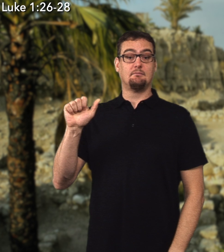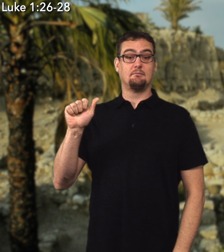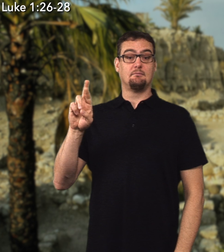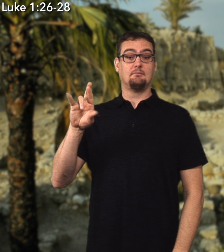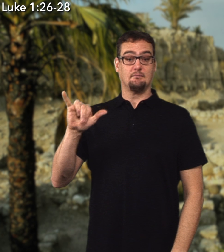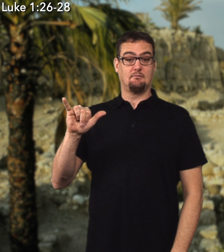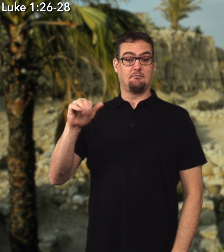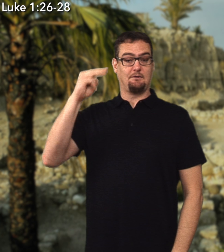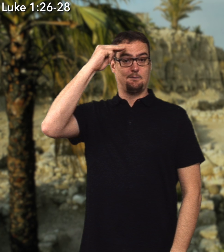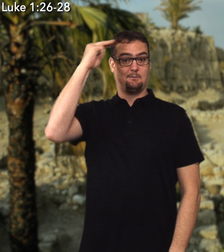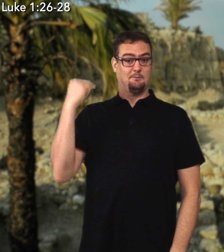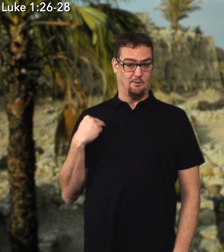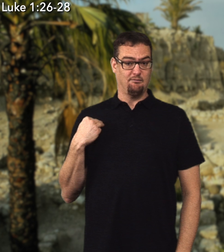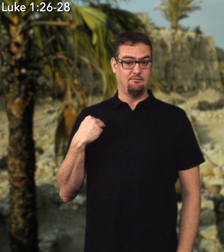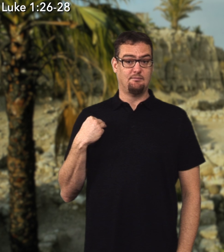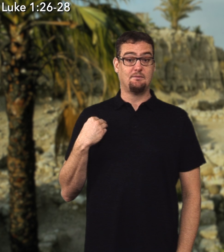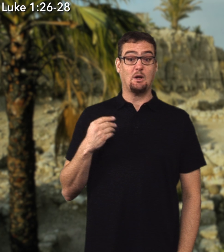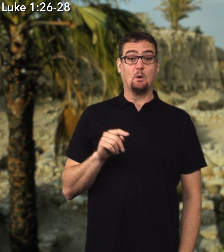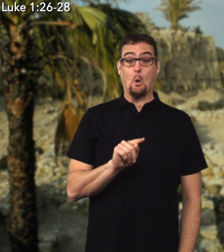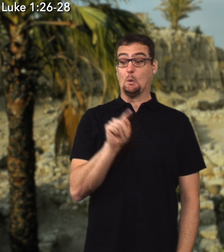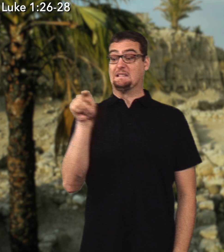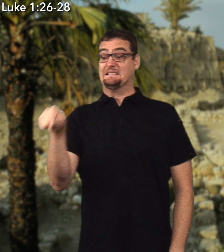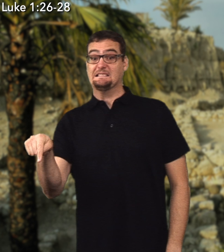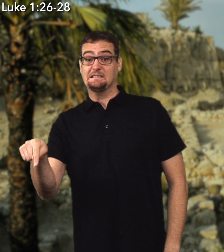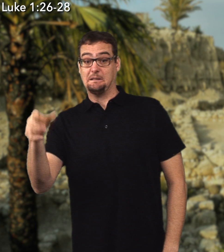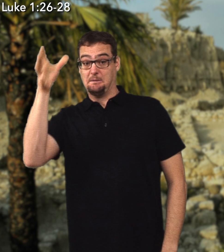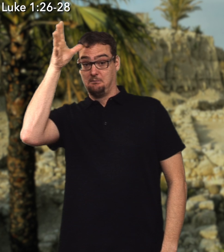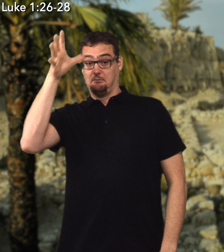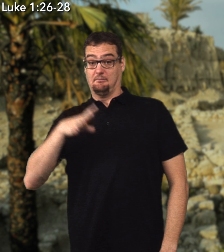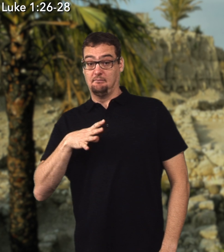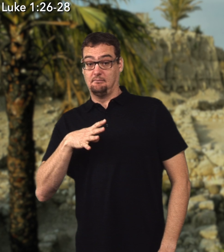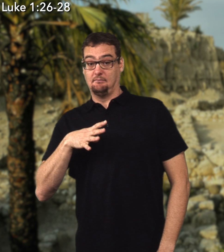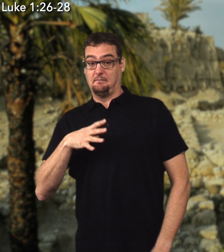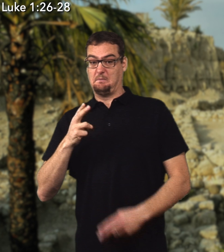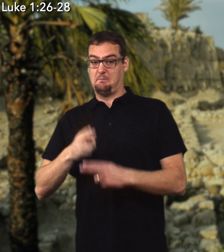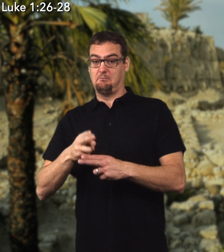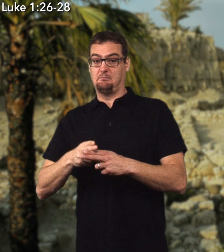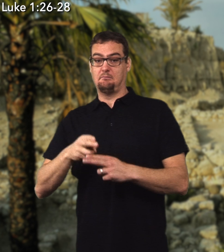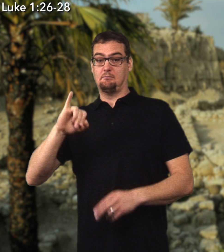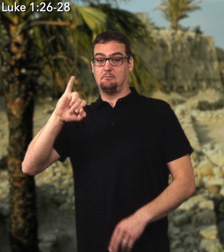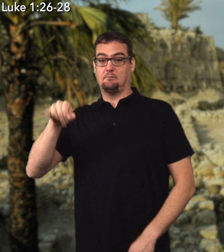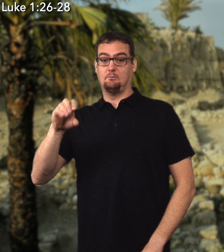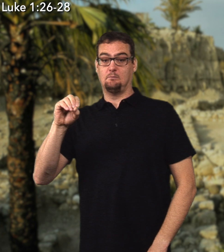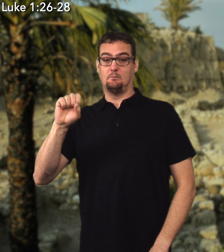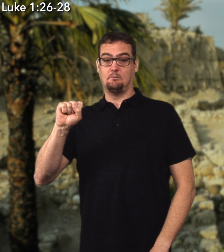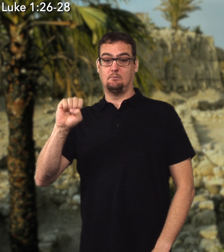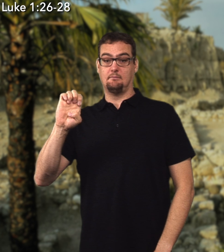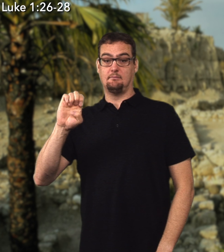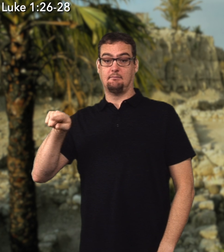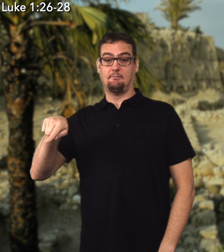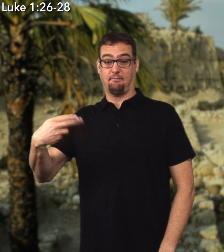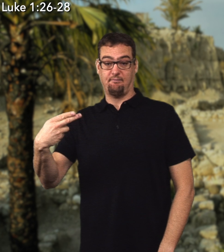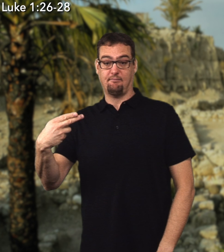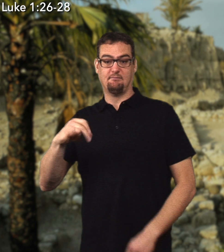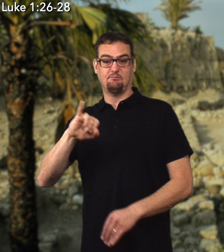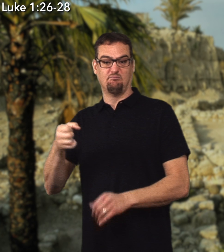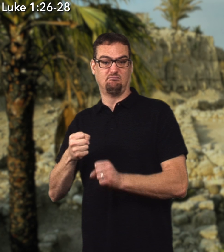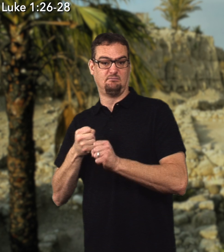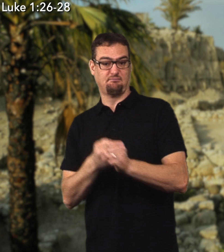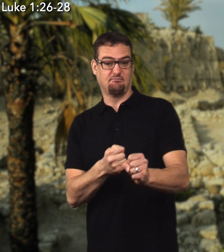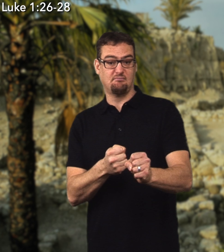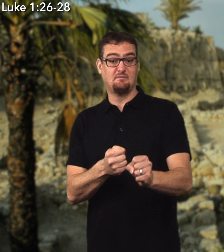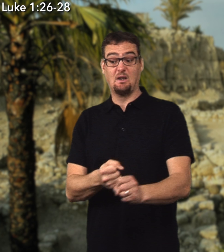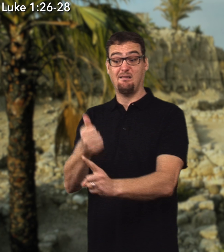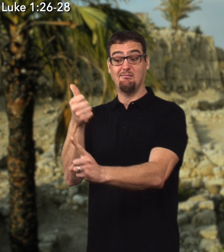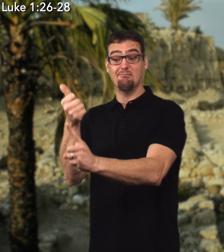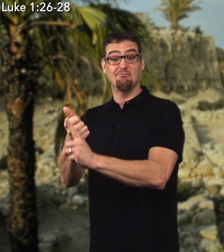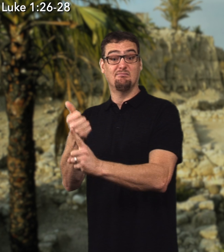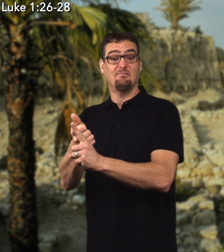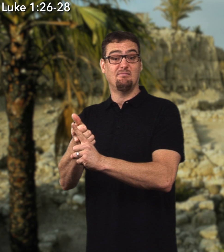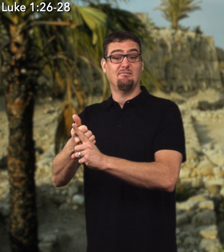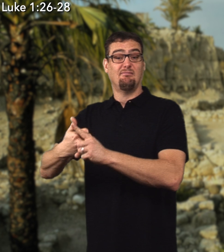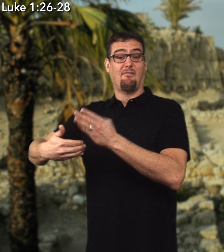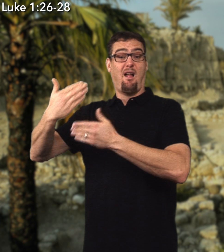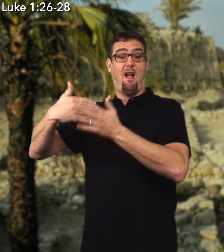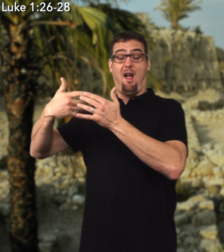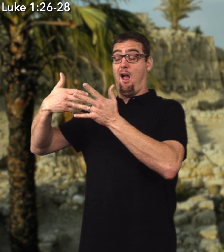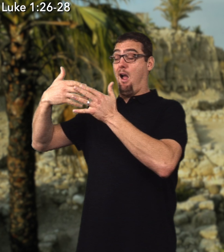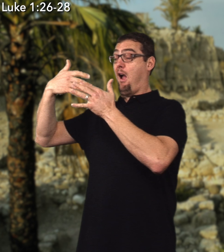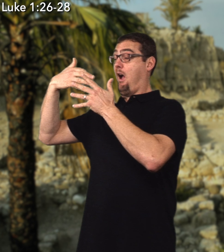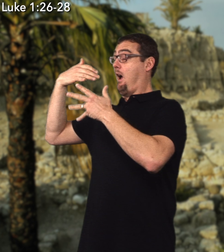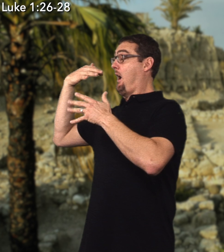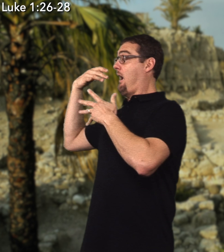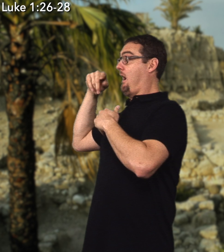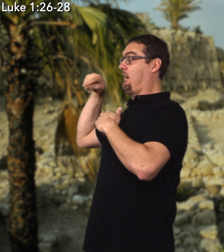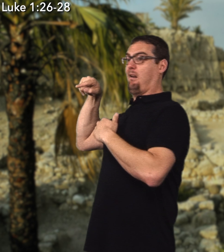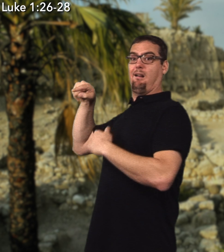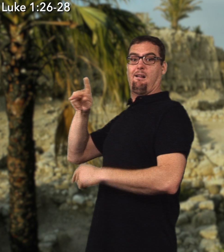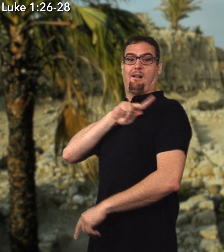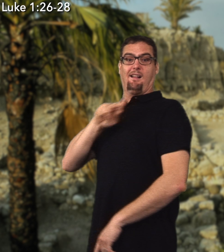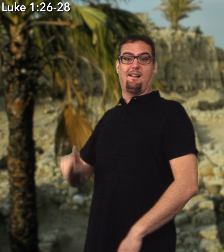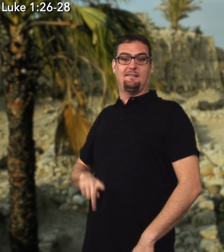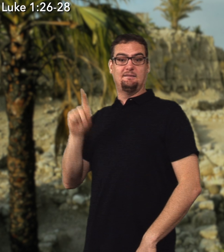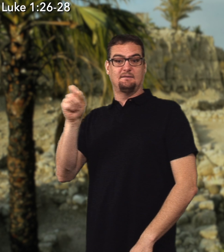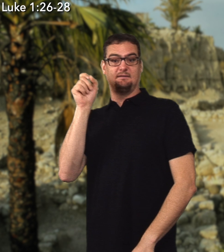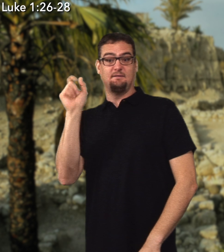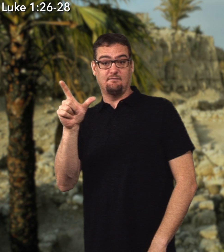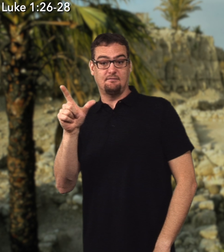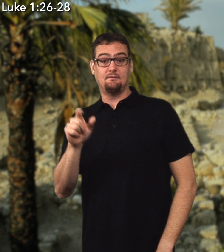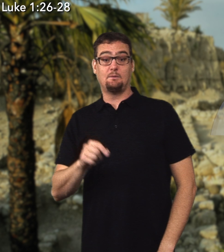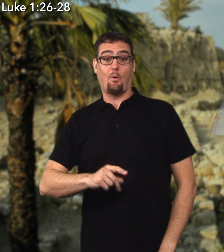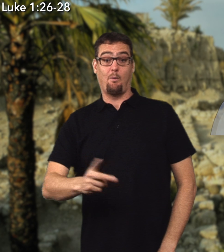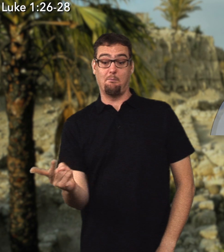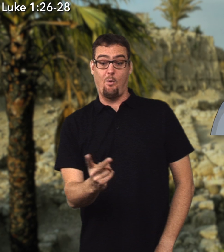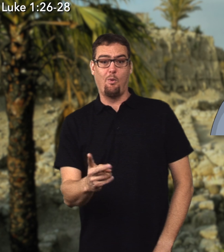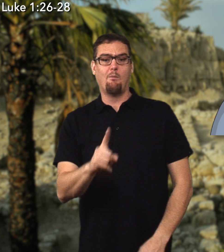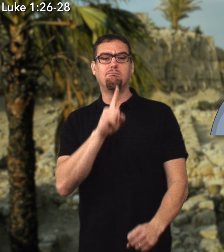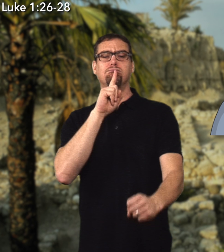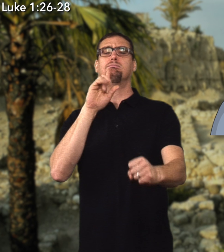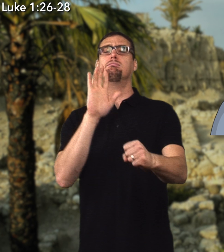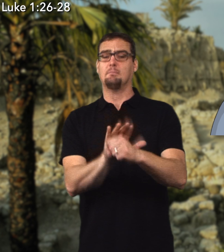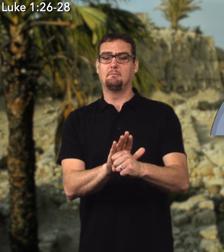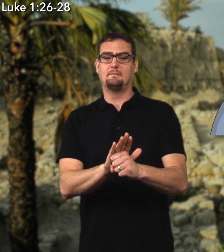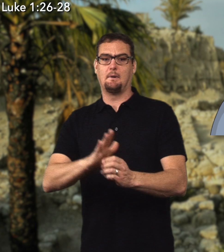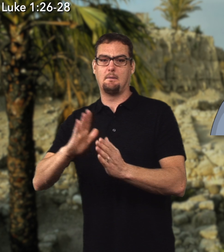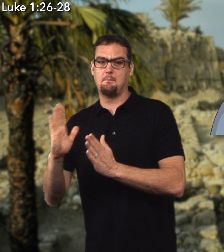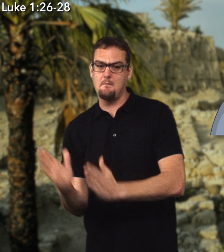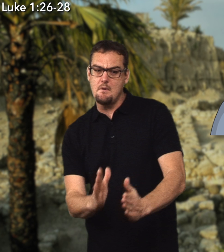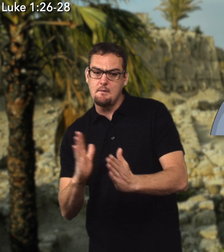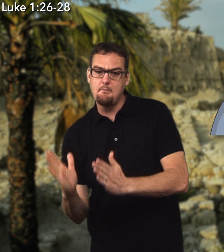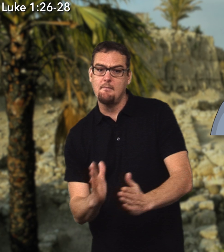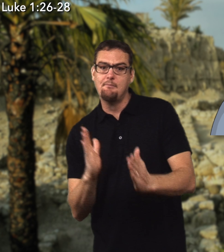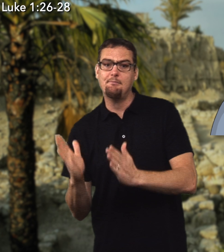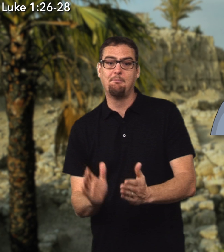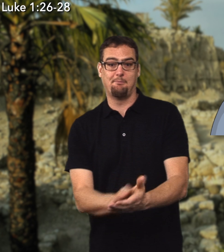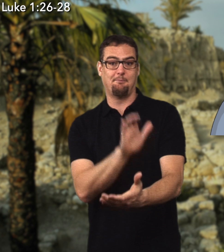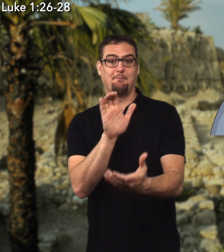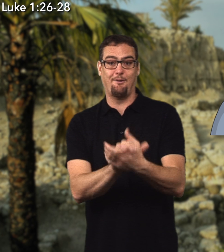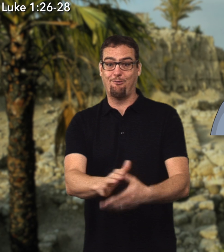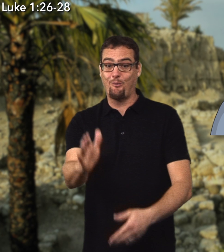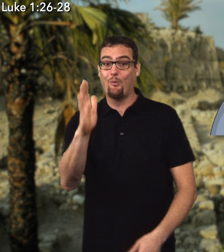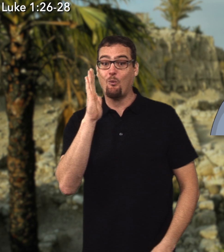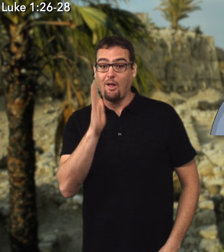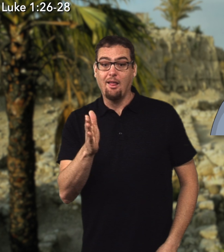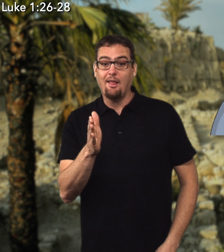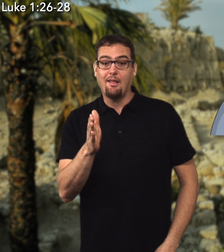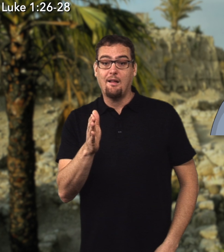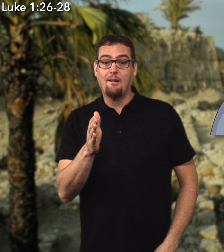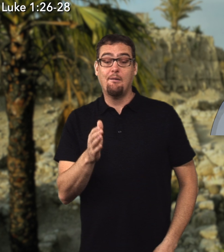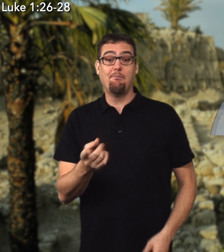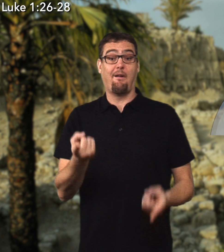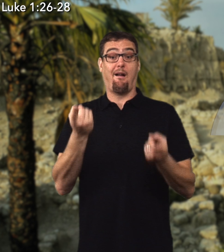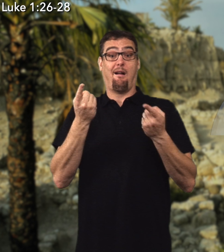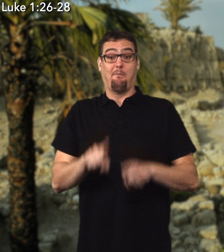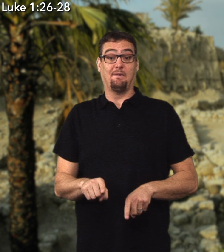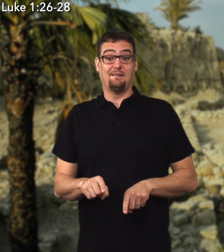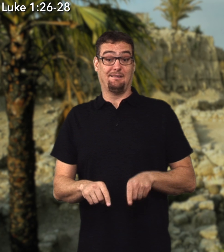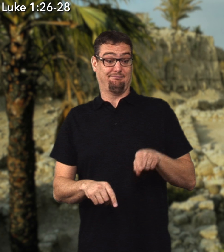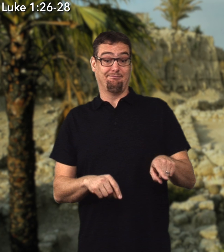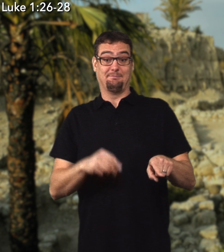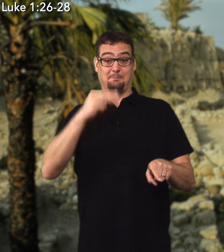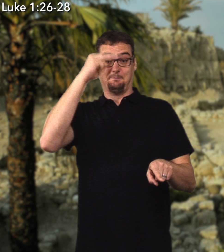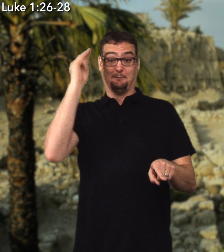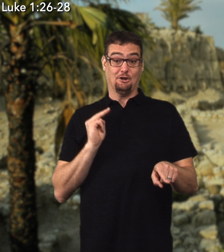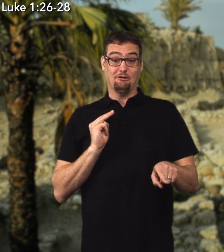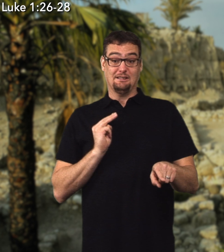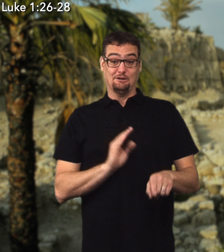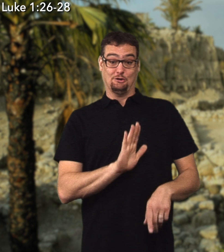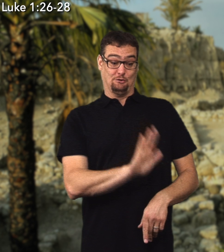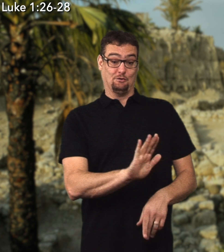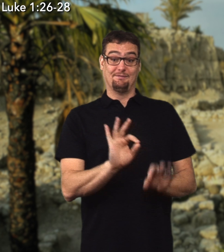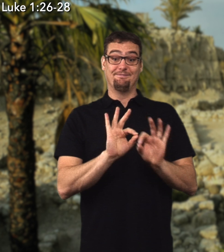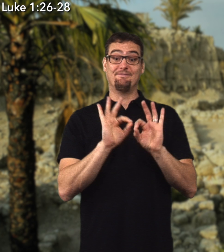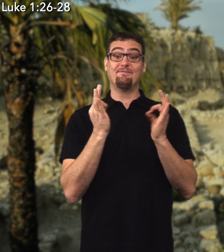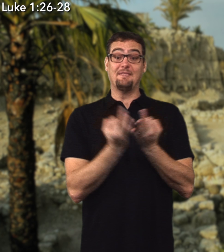And the virgin’s name was Mary.